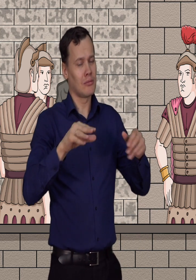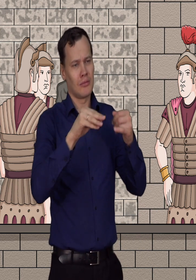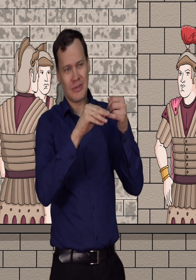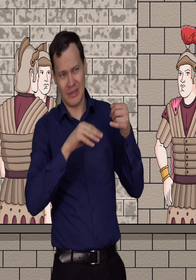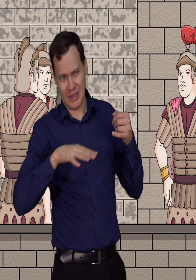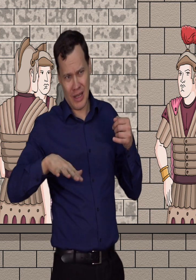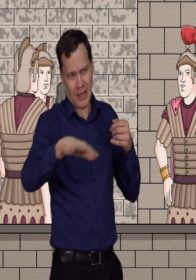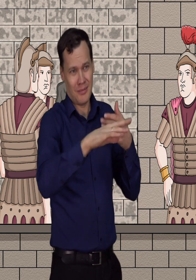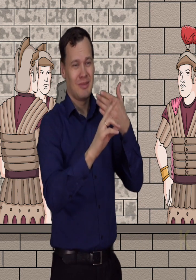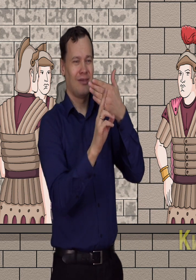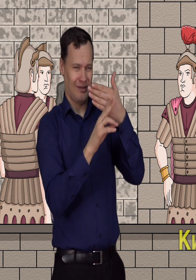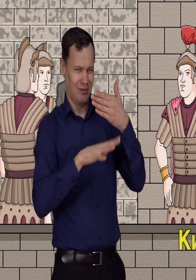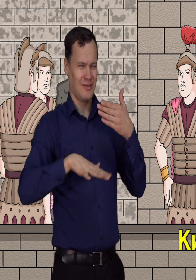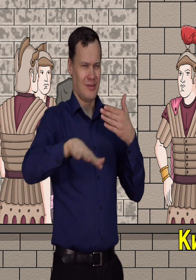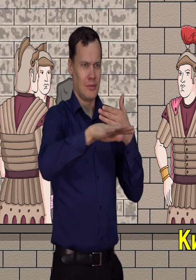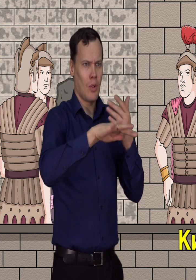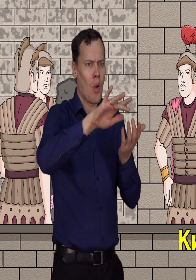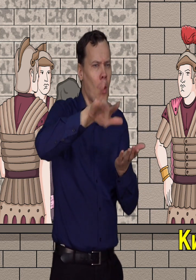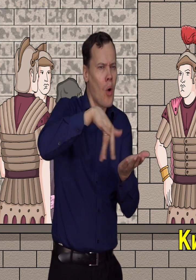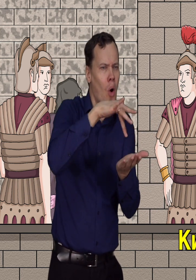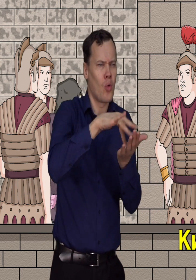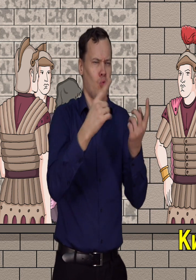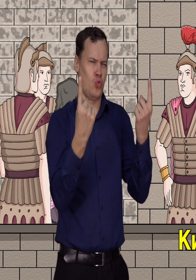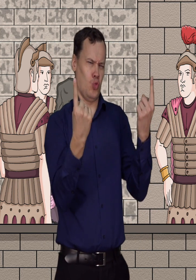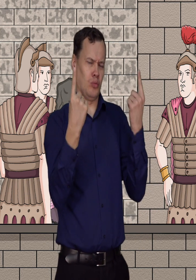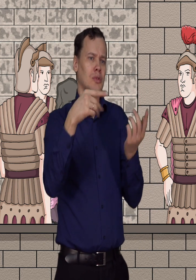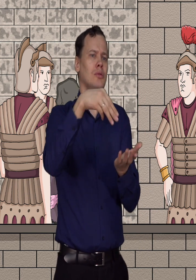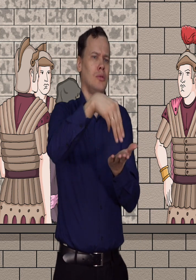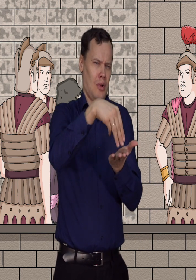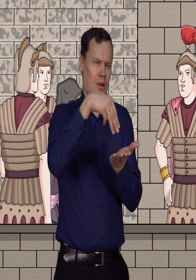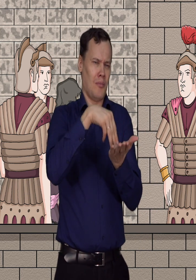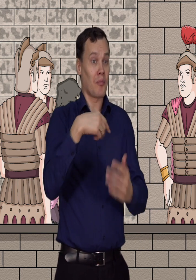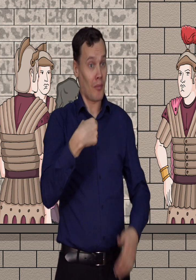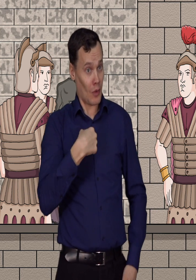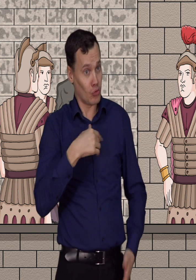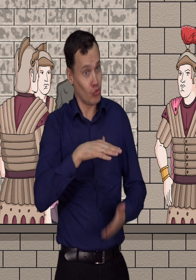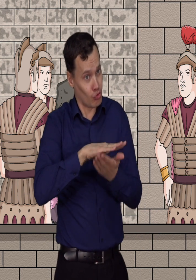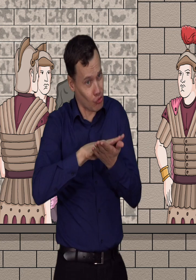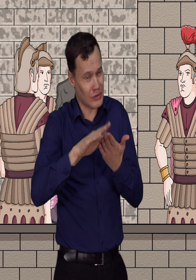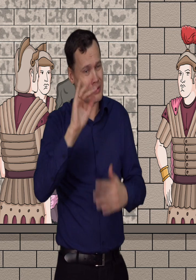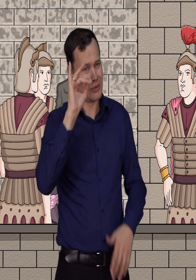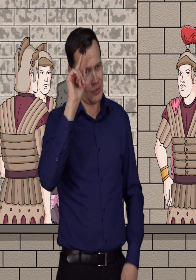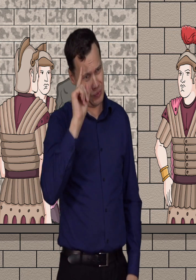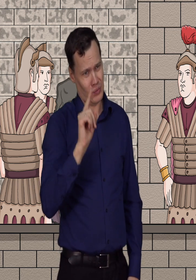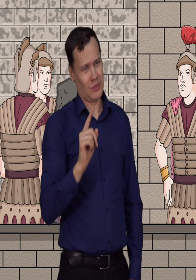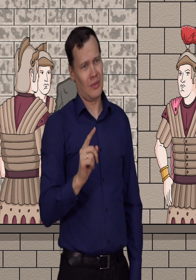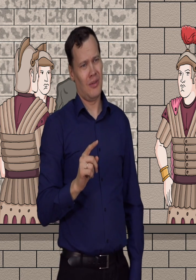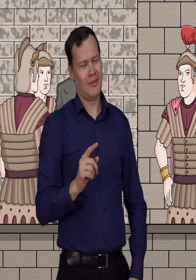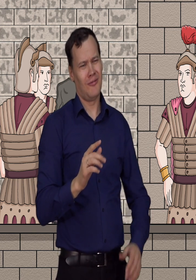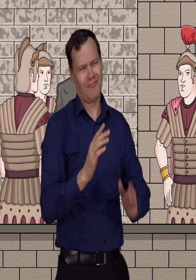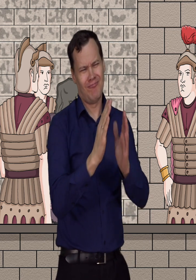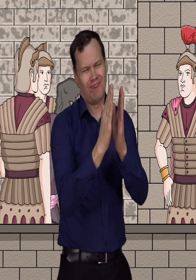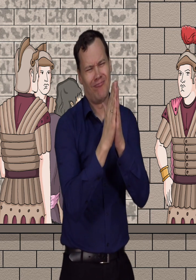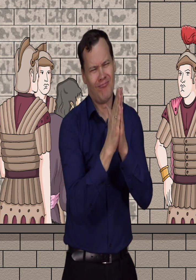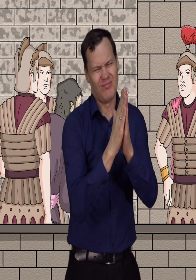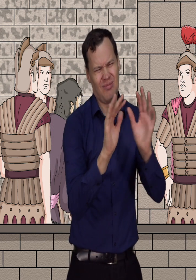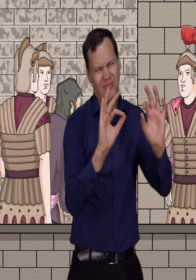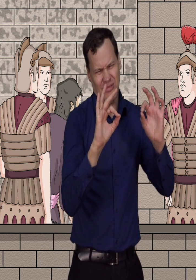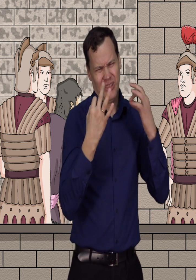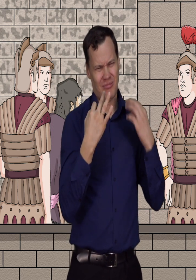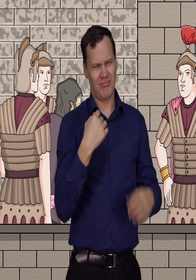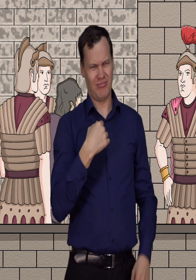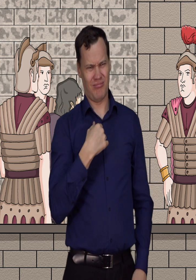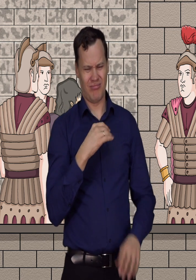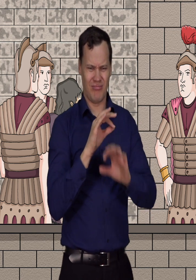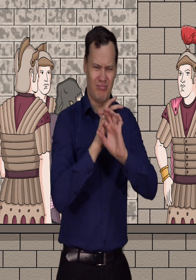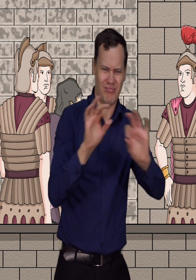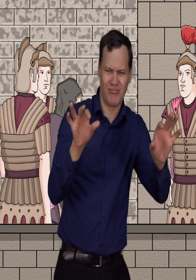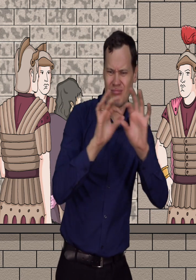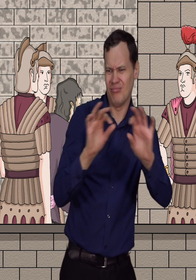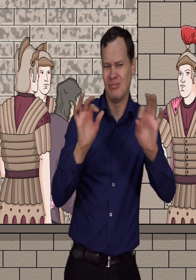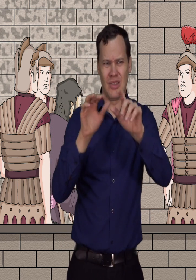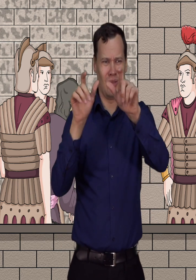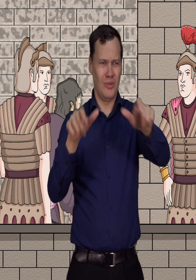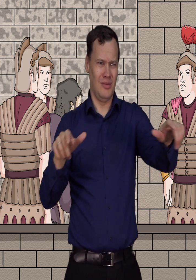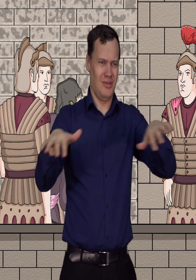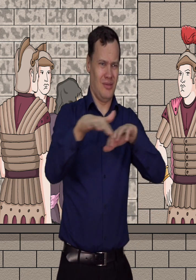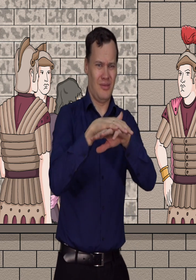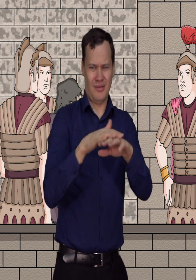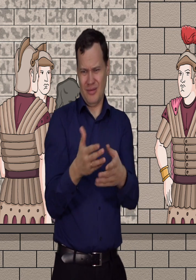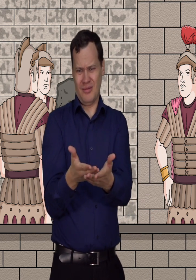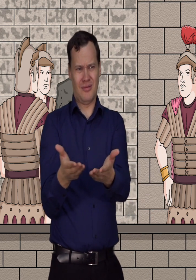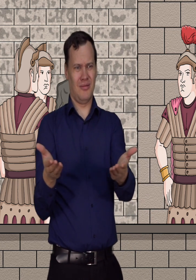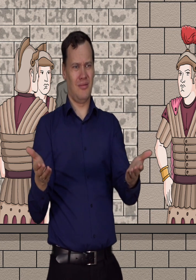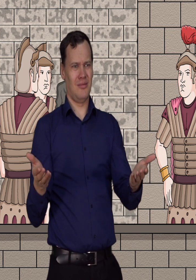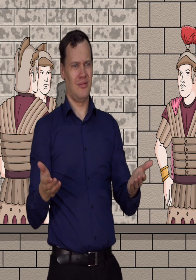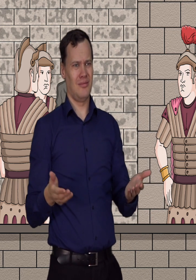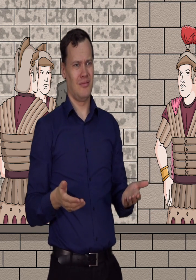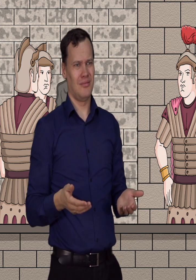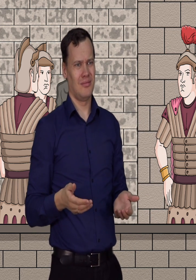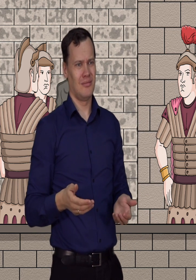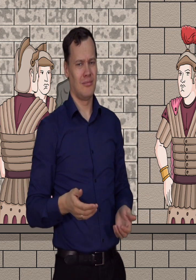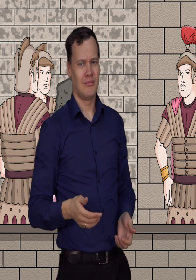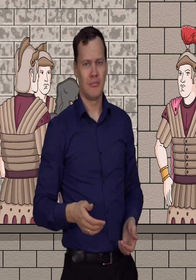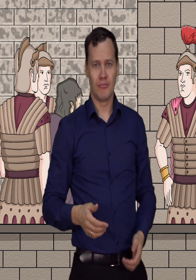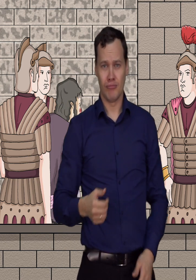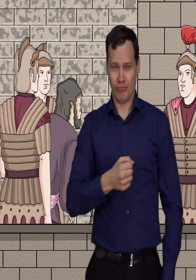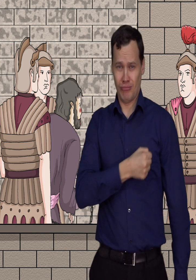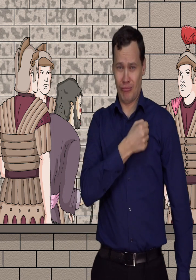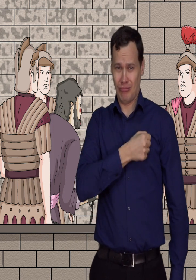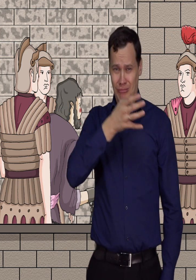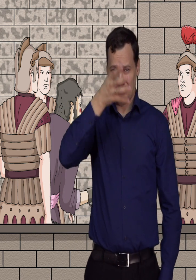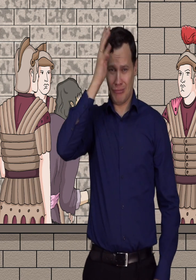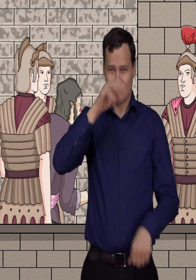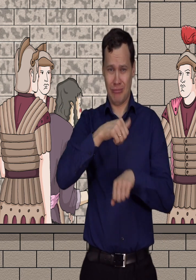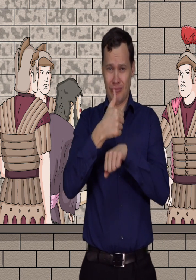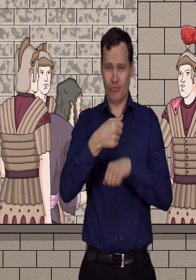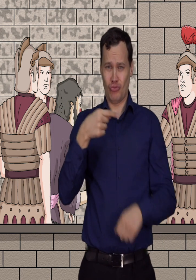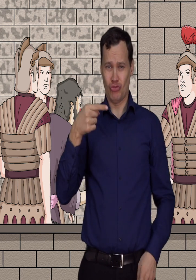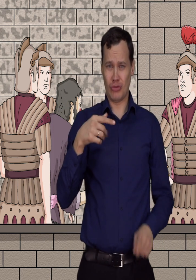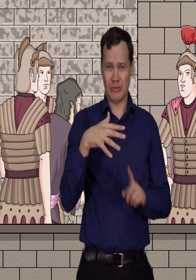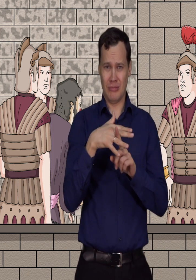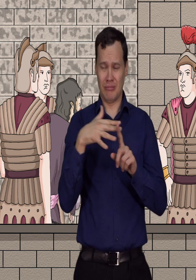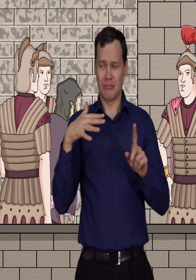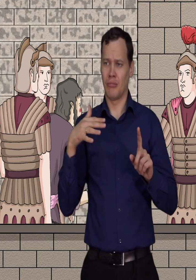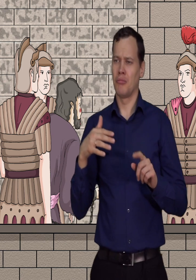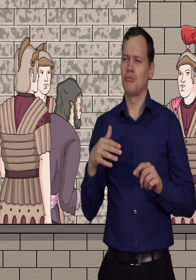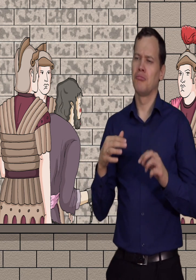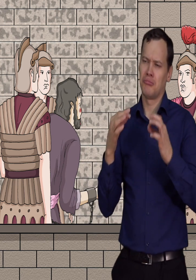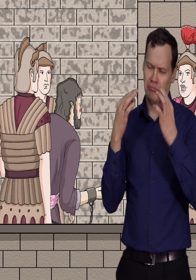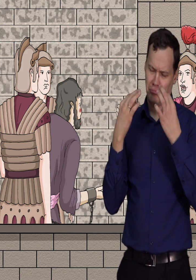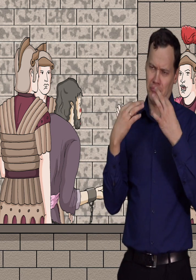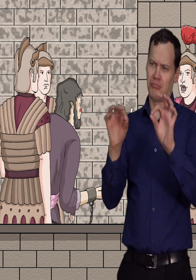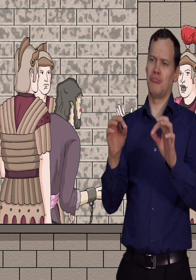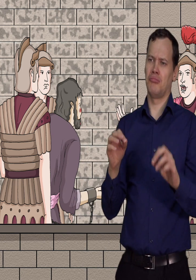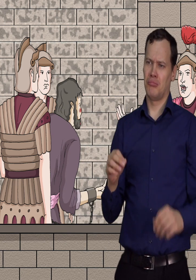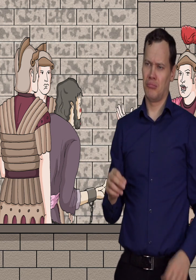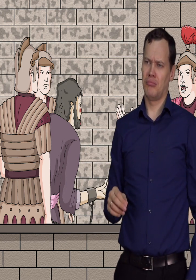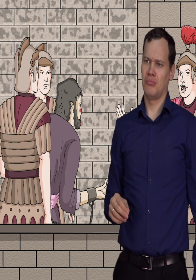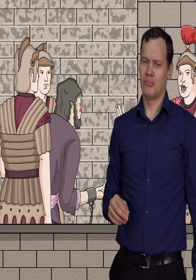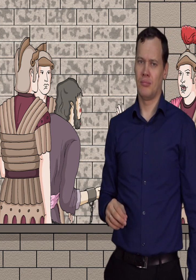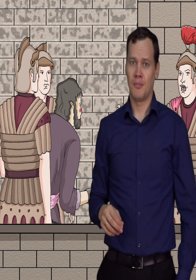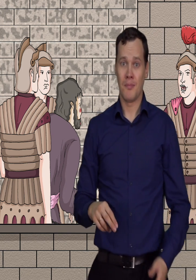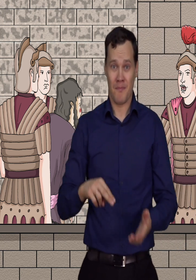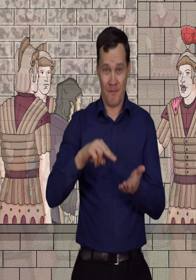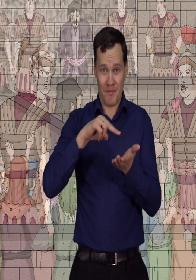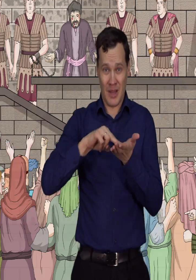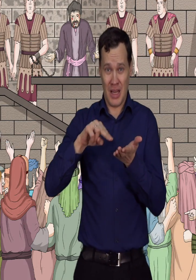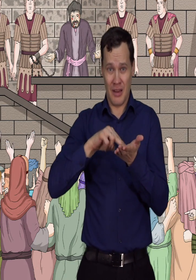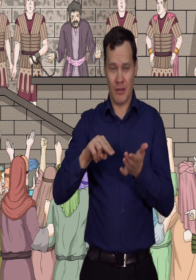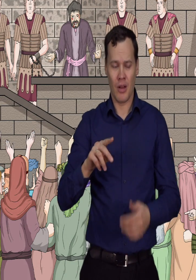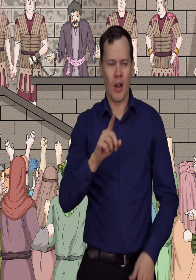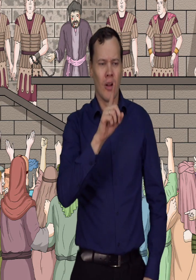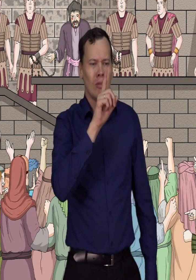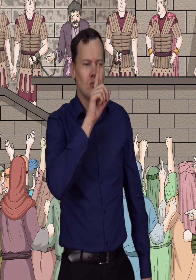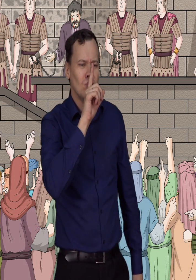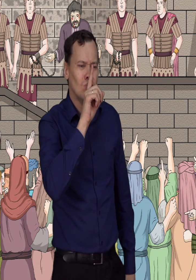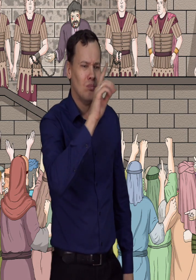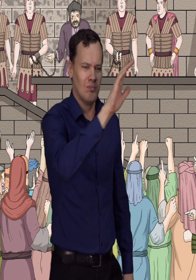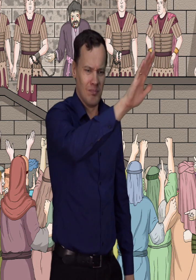But Paul answered, “I am a Jew from Tarsus in Cilicia, a citizen of no ordinary city. Now I beg you to allow me to speak to the people.”